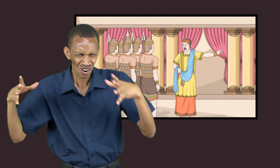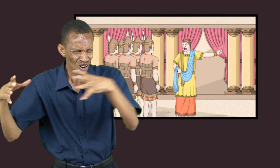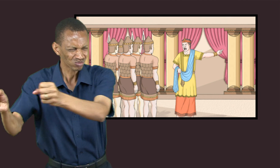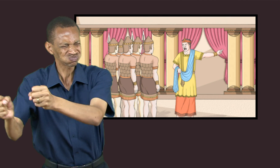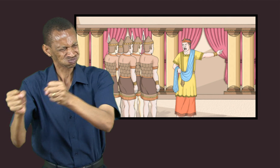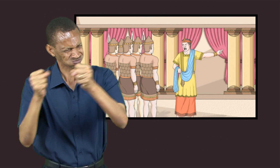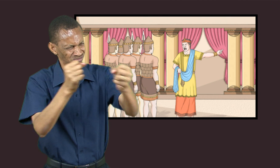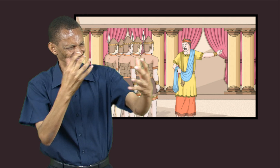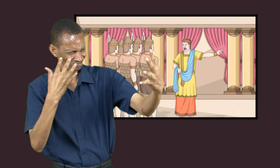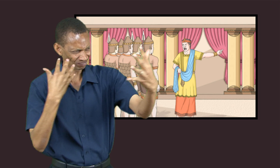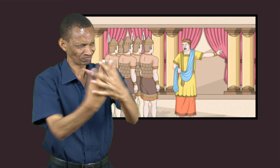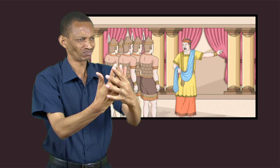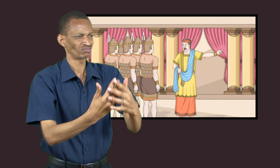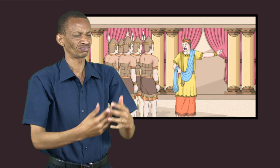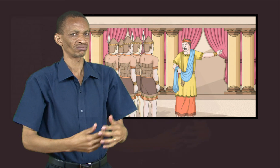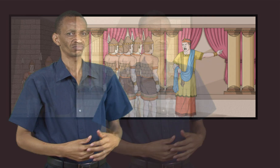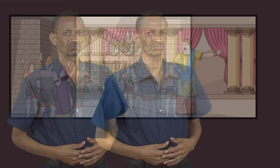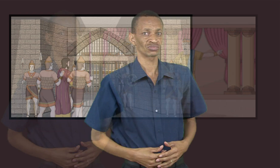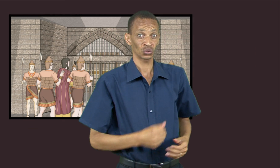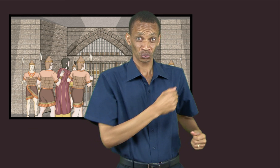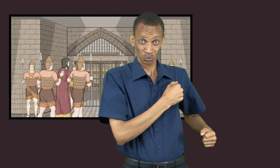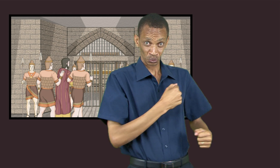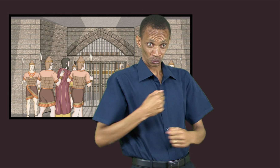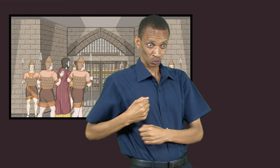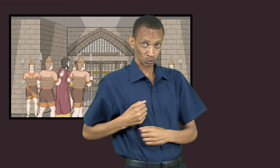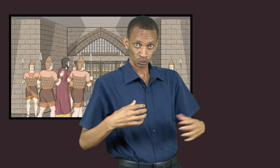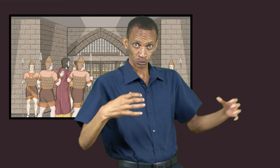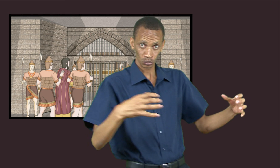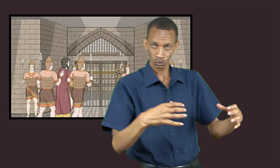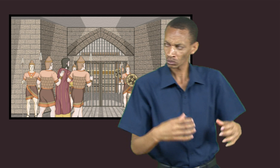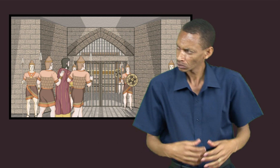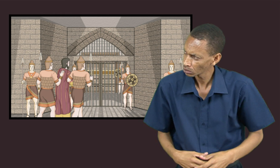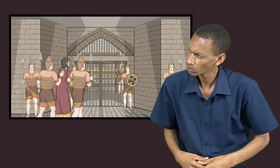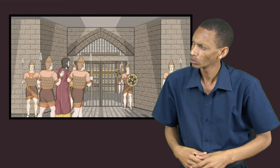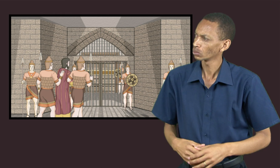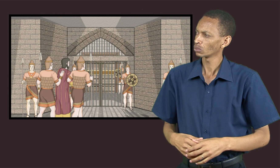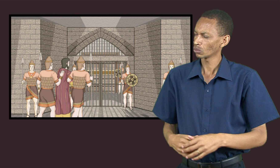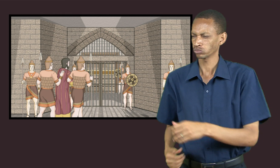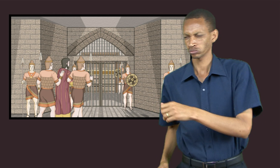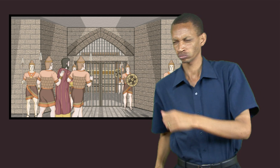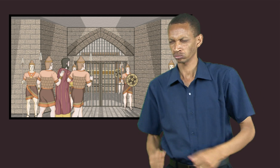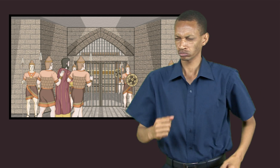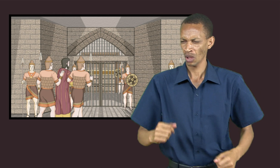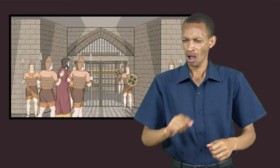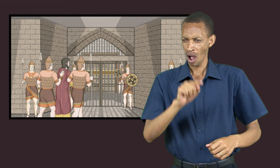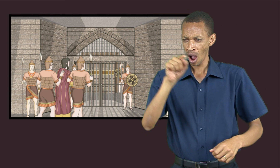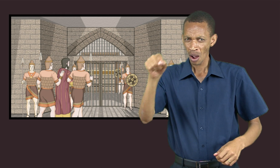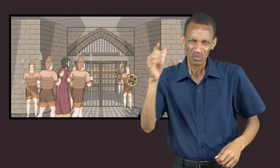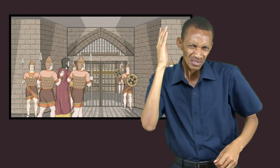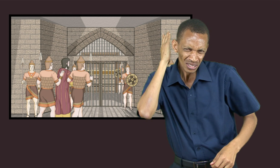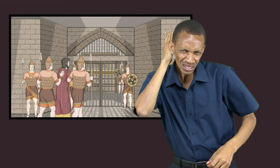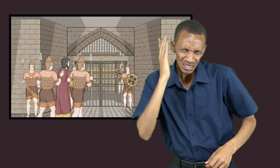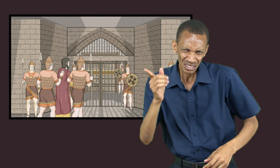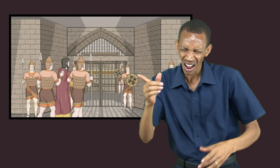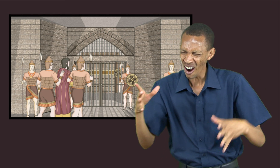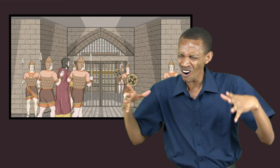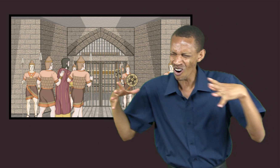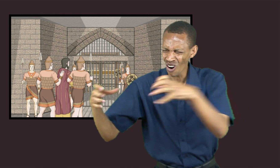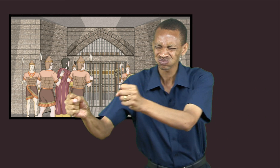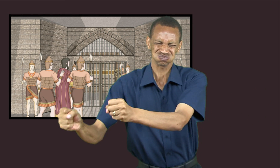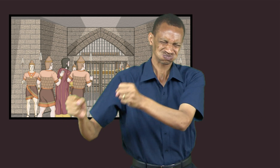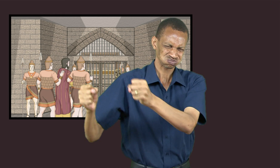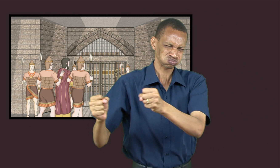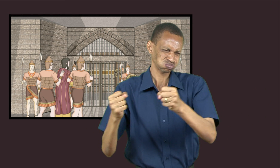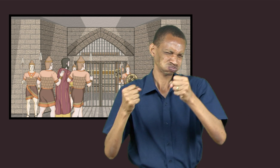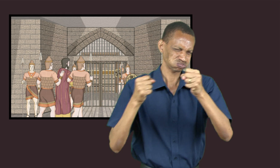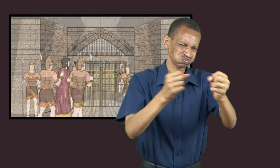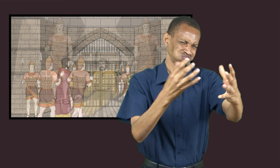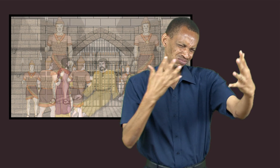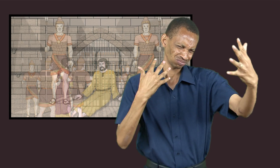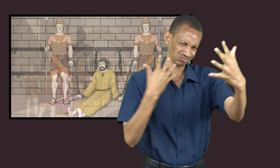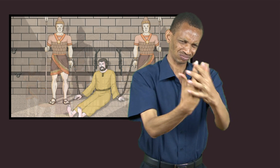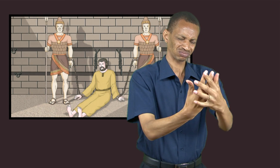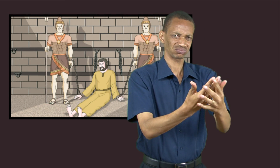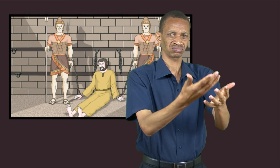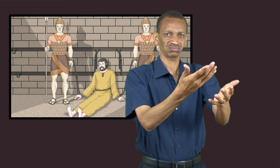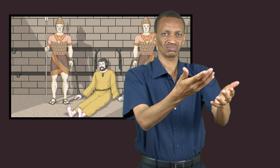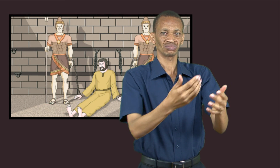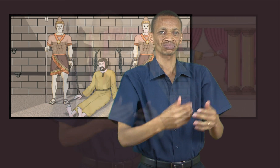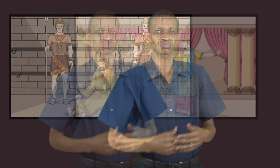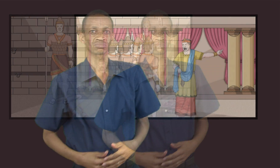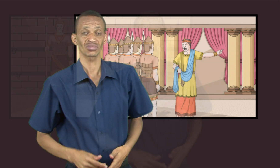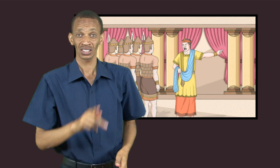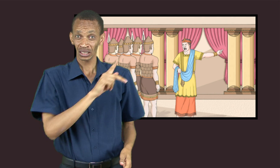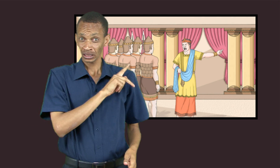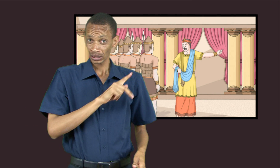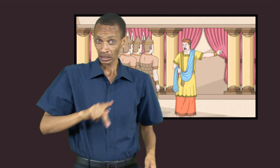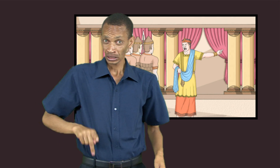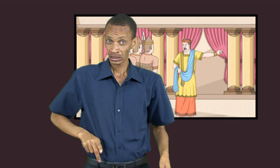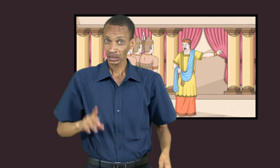He arrested him and put him in prison, handing him over to be guarded by four squads of four soldiers each.